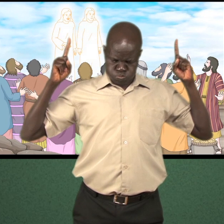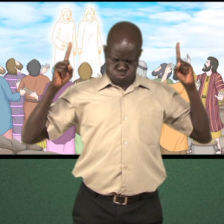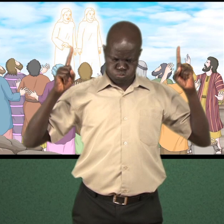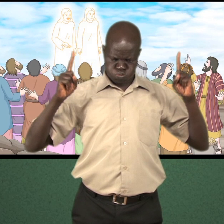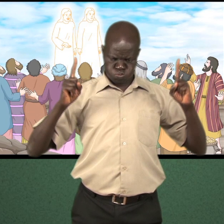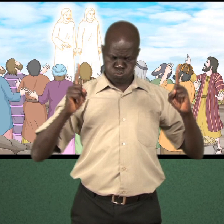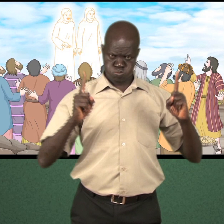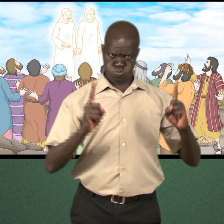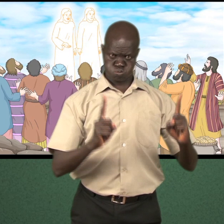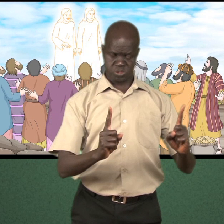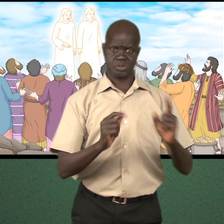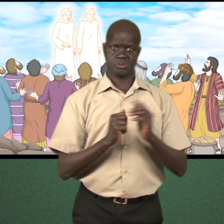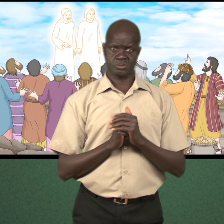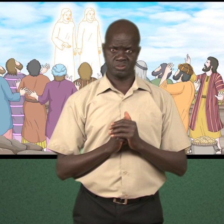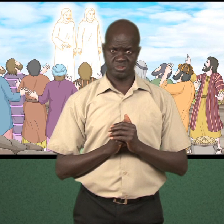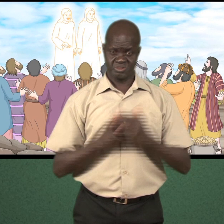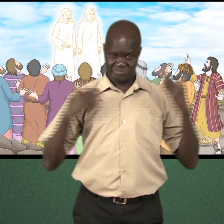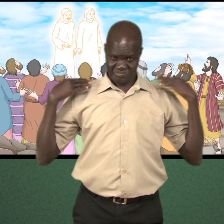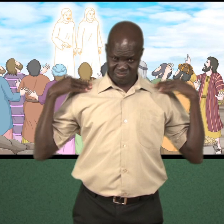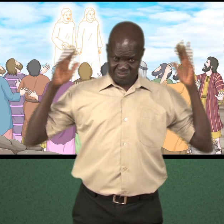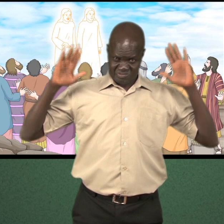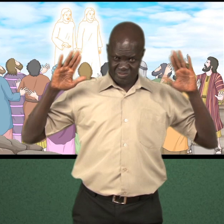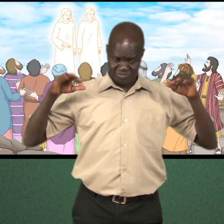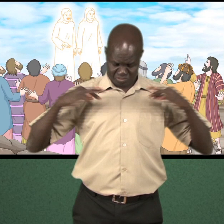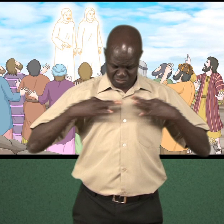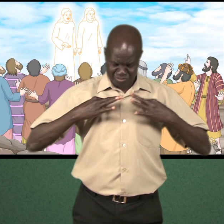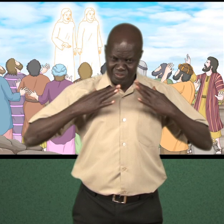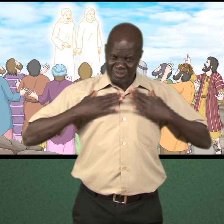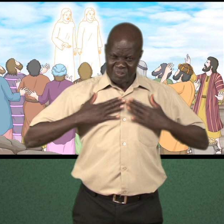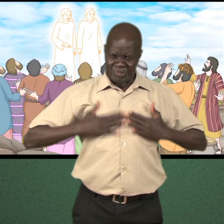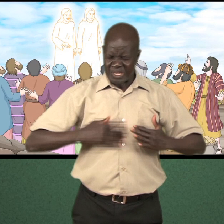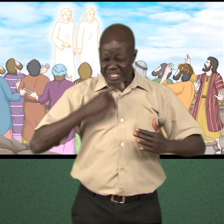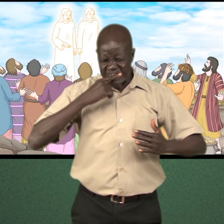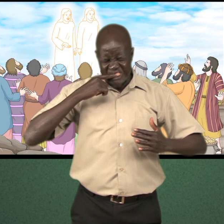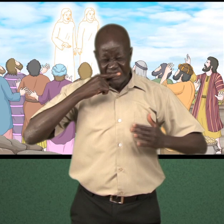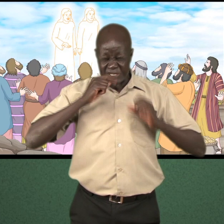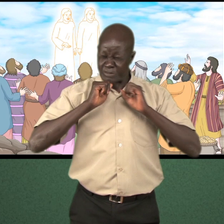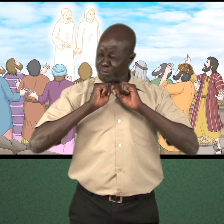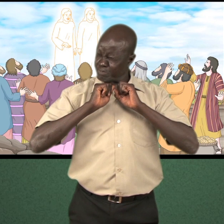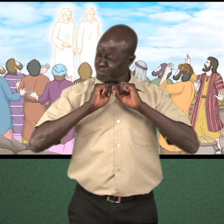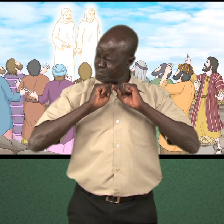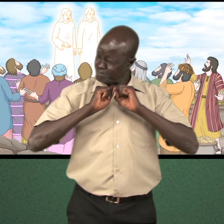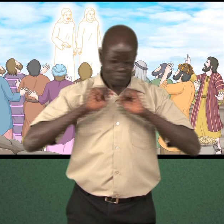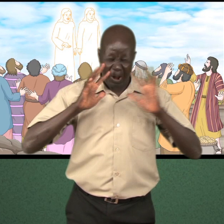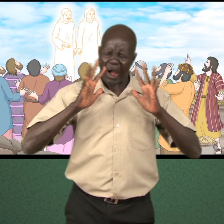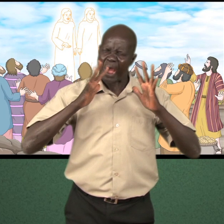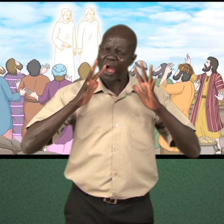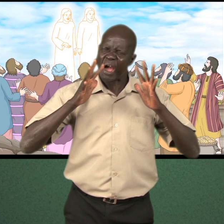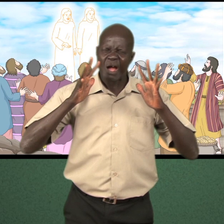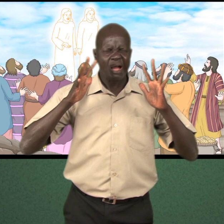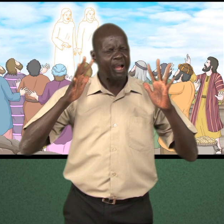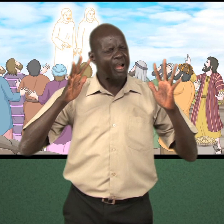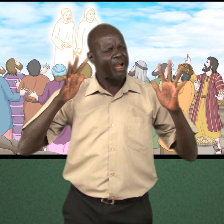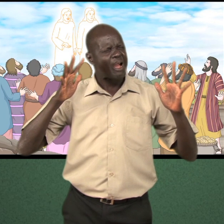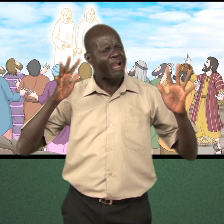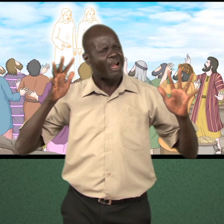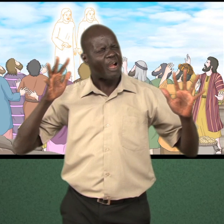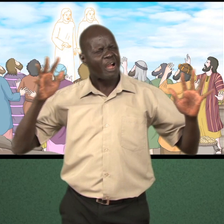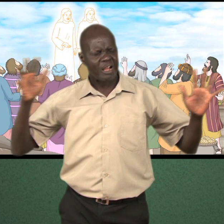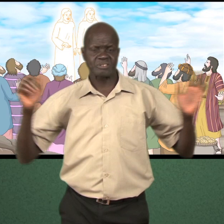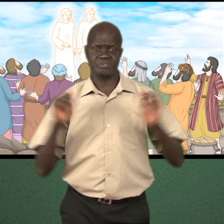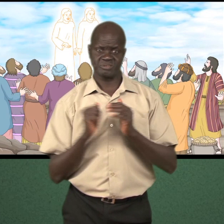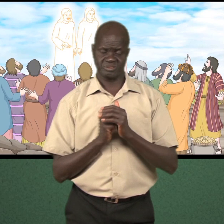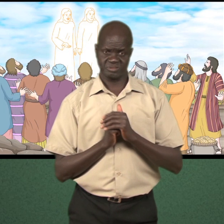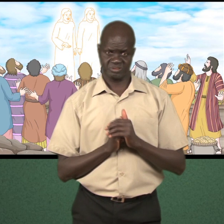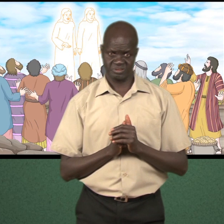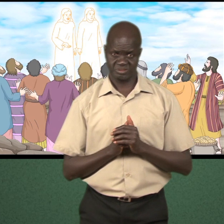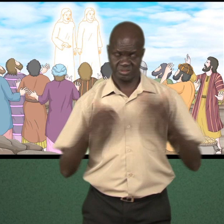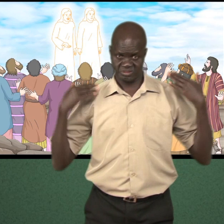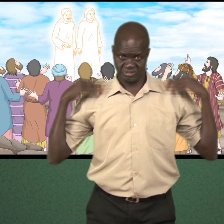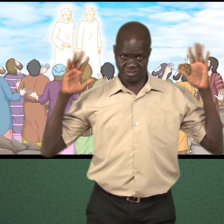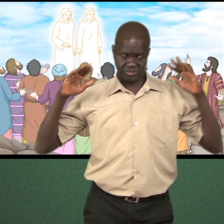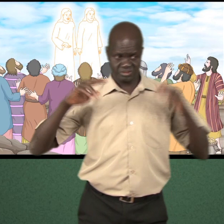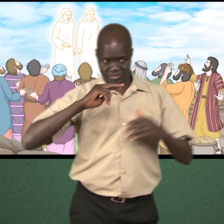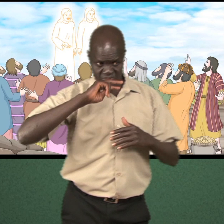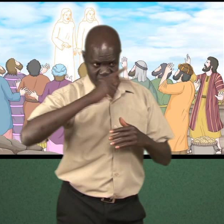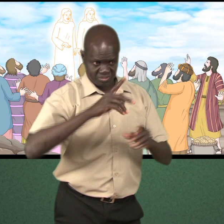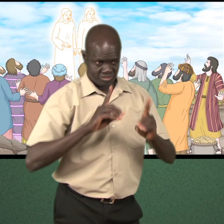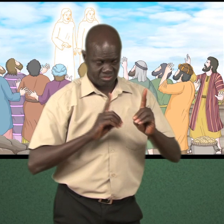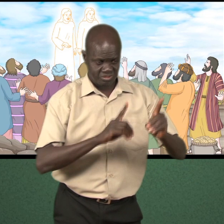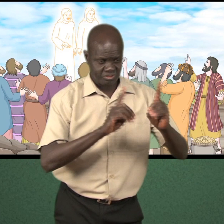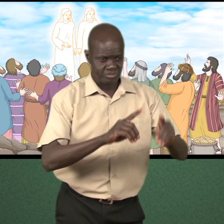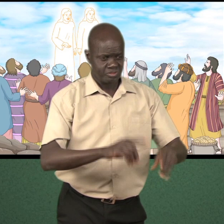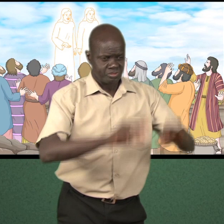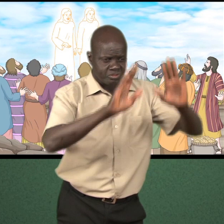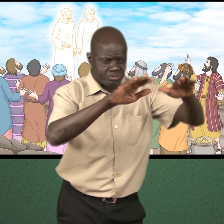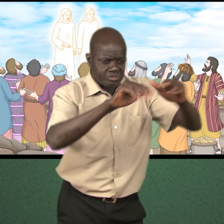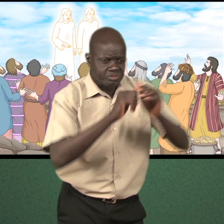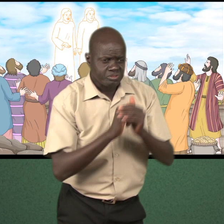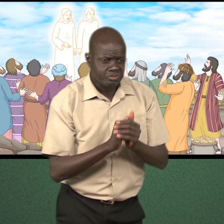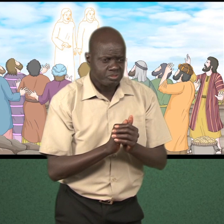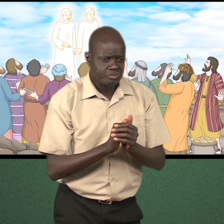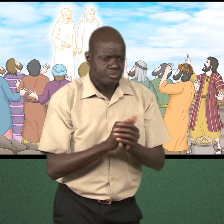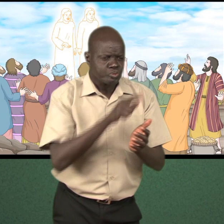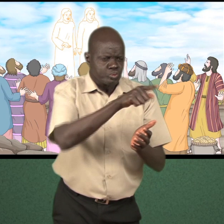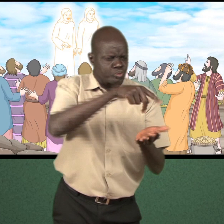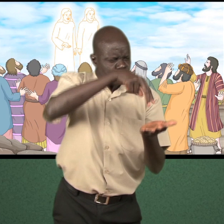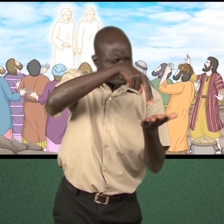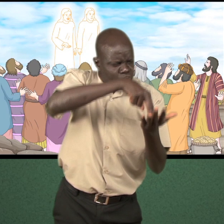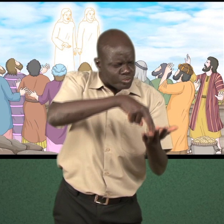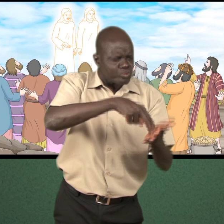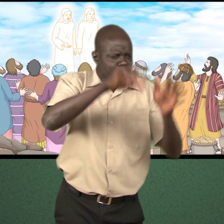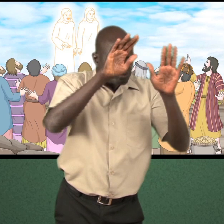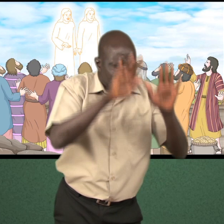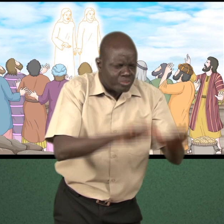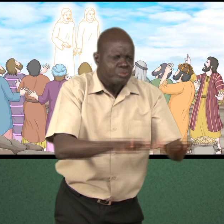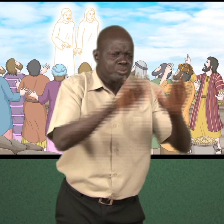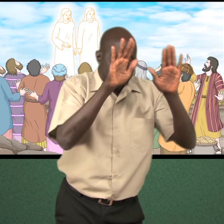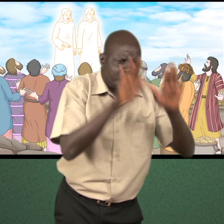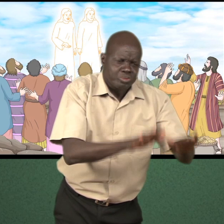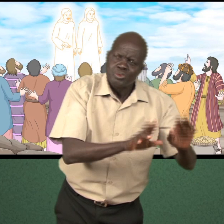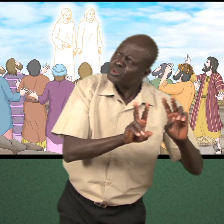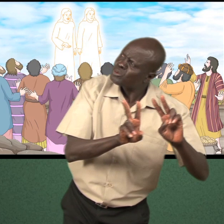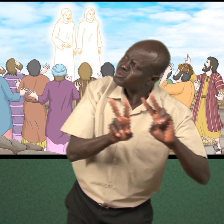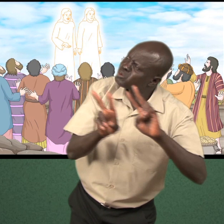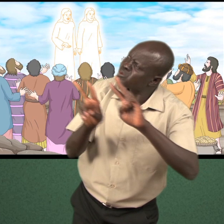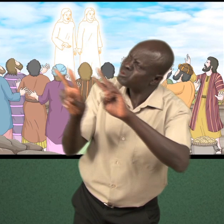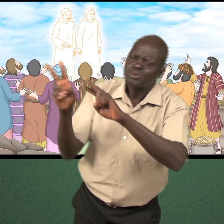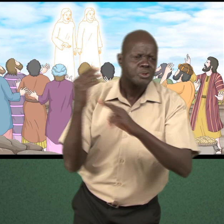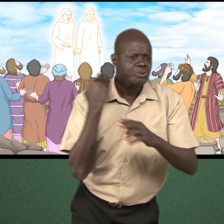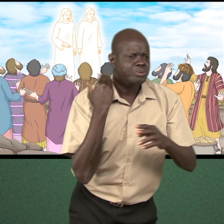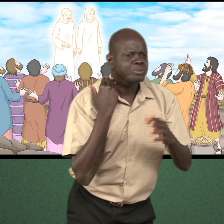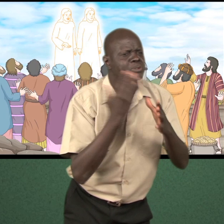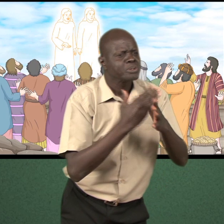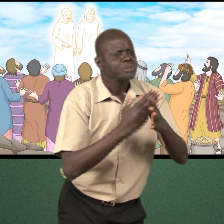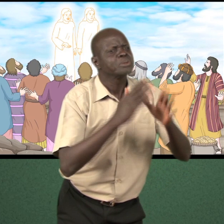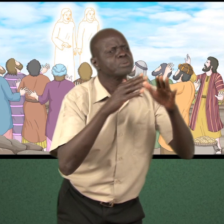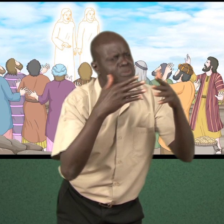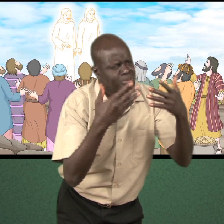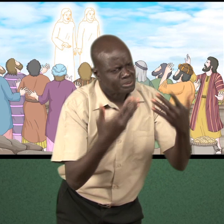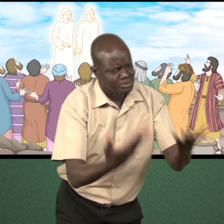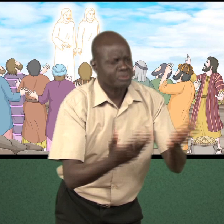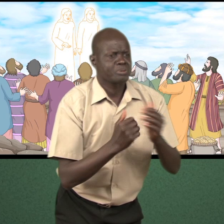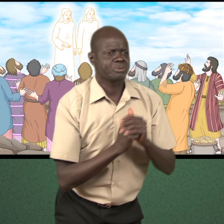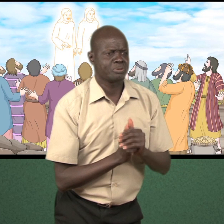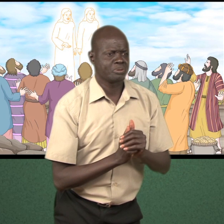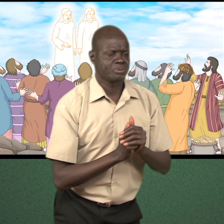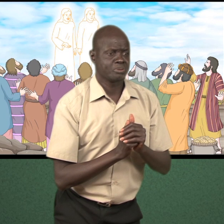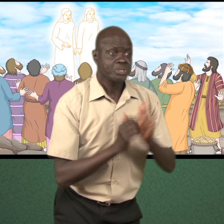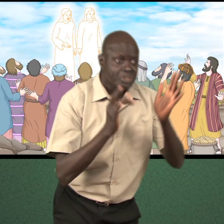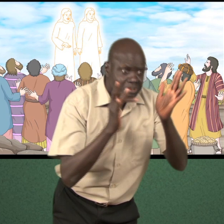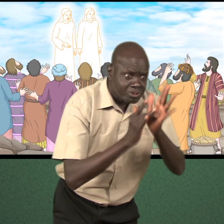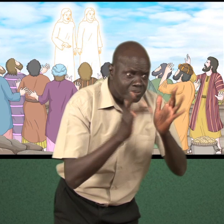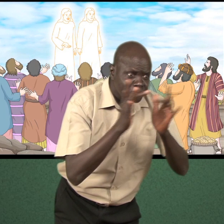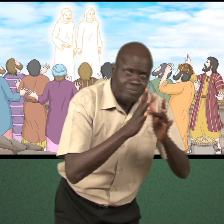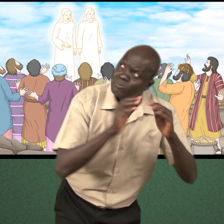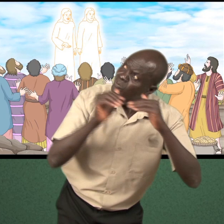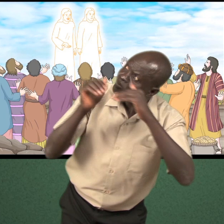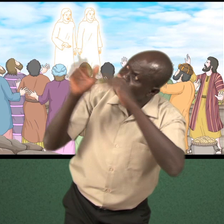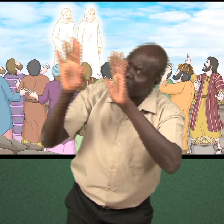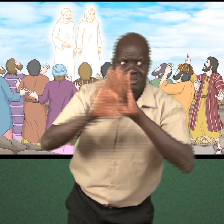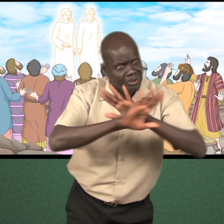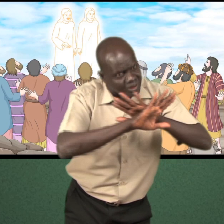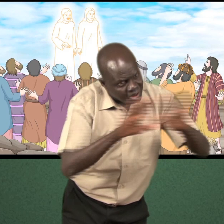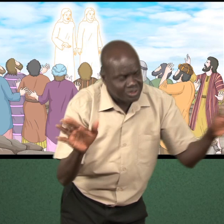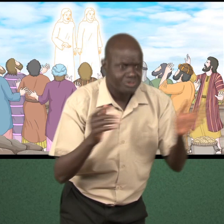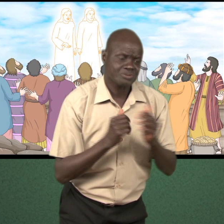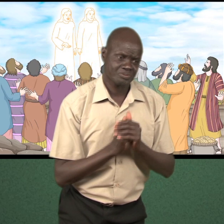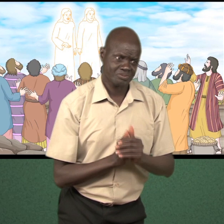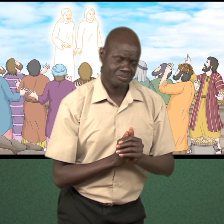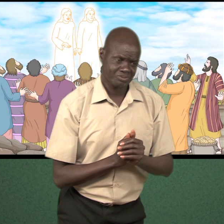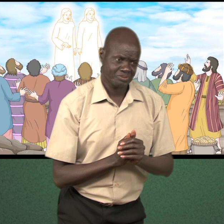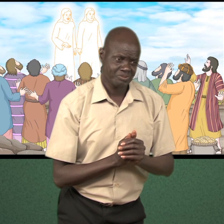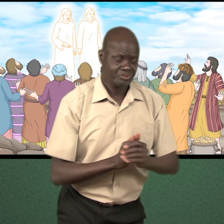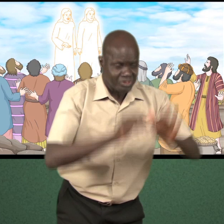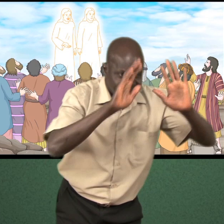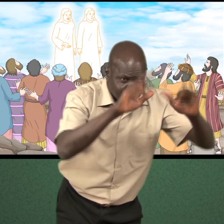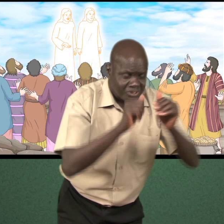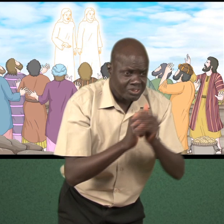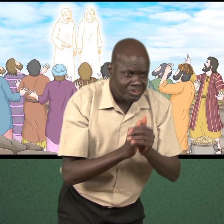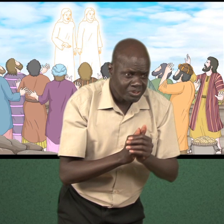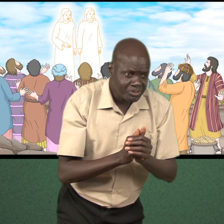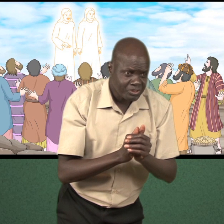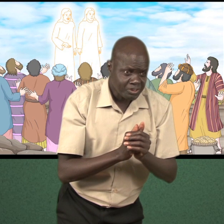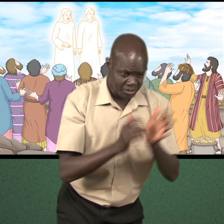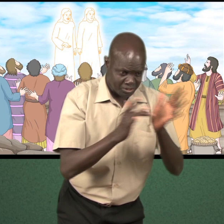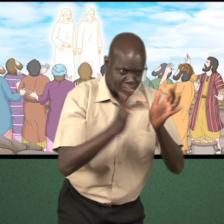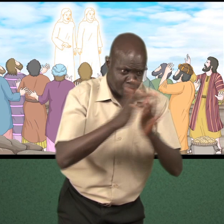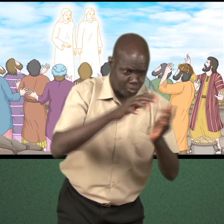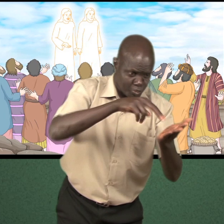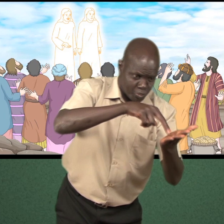“Men of Galilee,” they said, “why do you stand here looking into the sky?